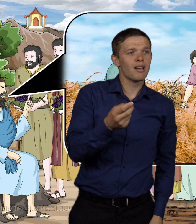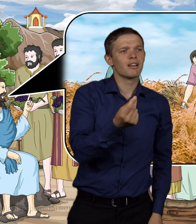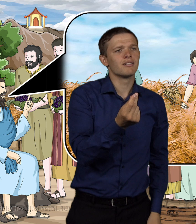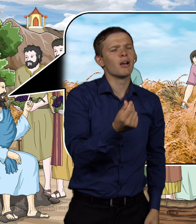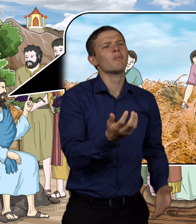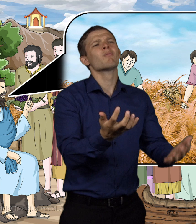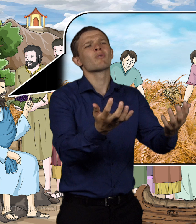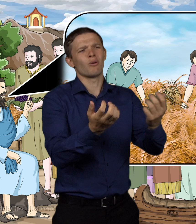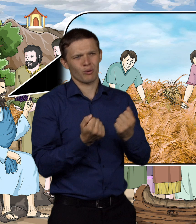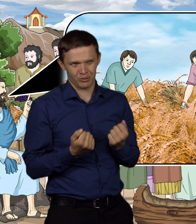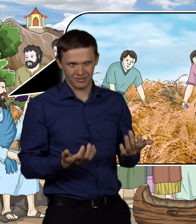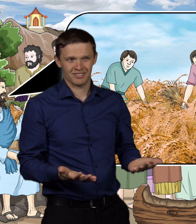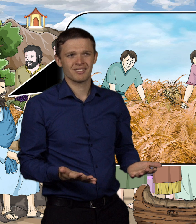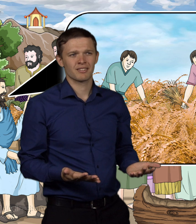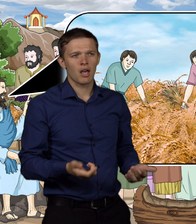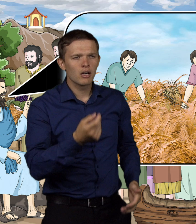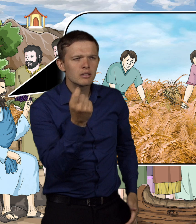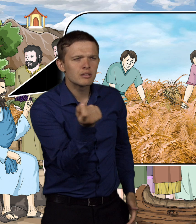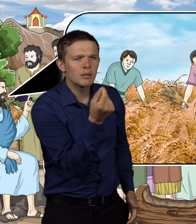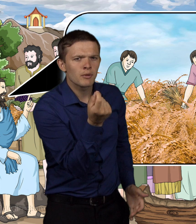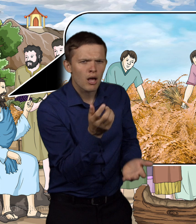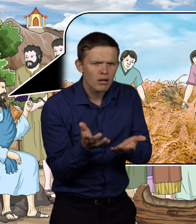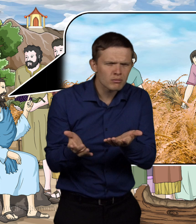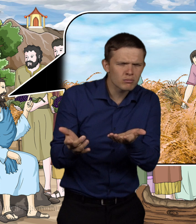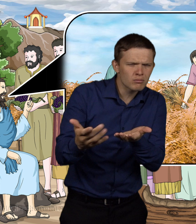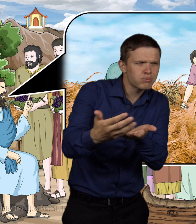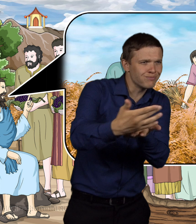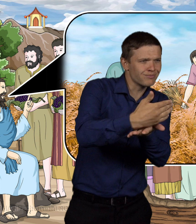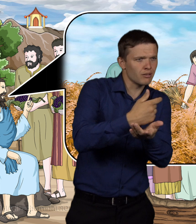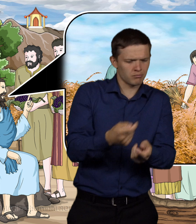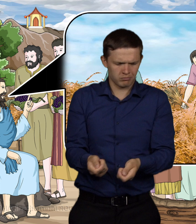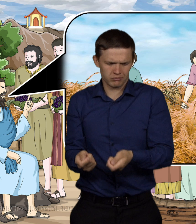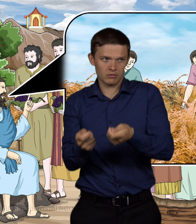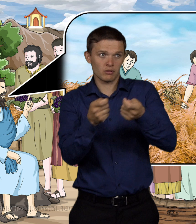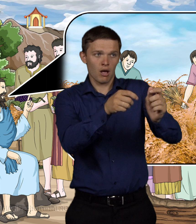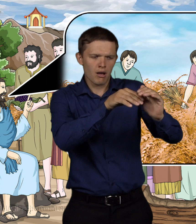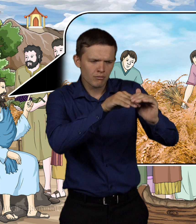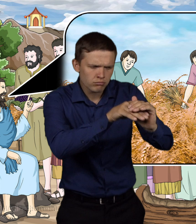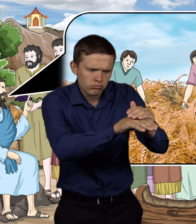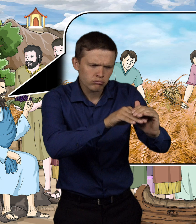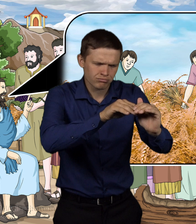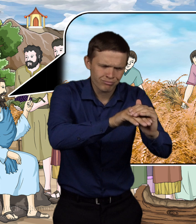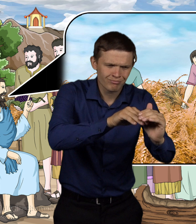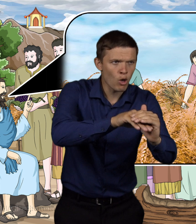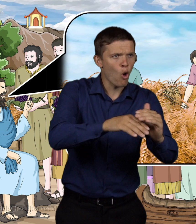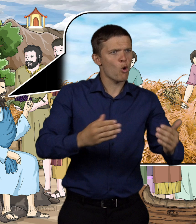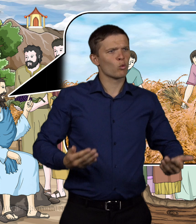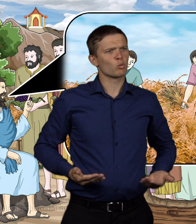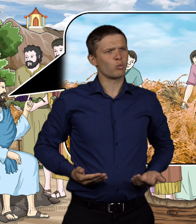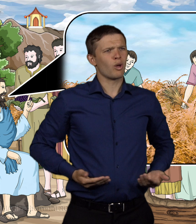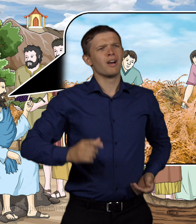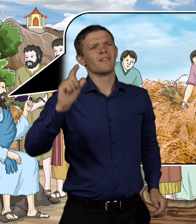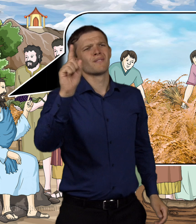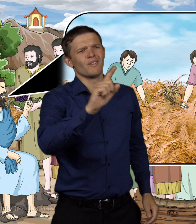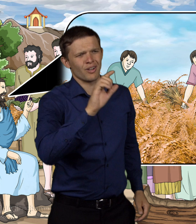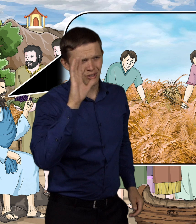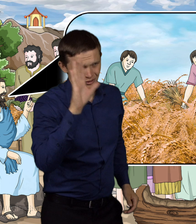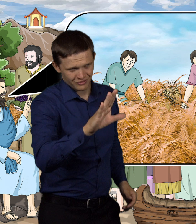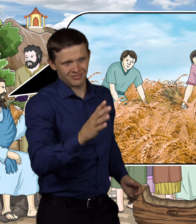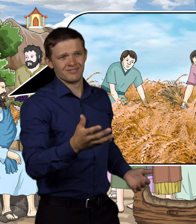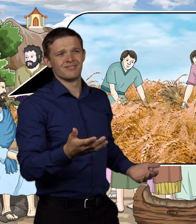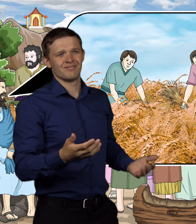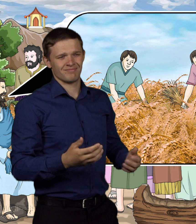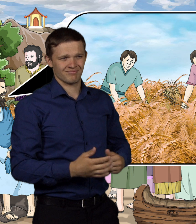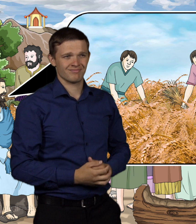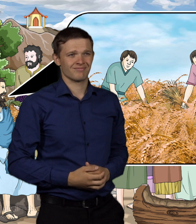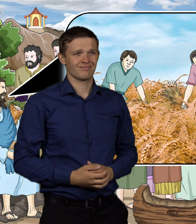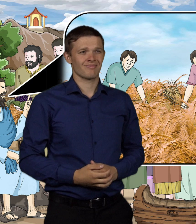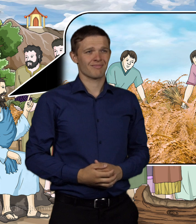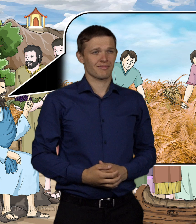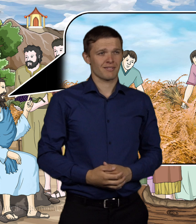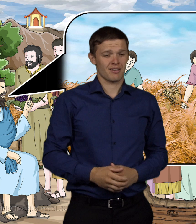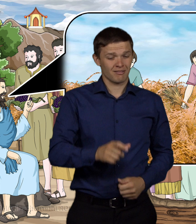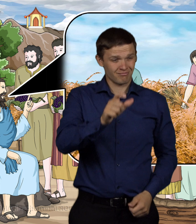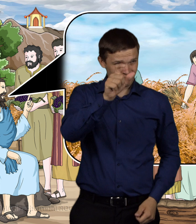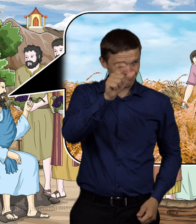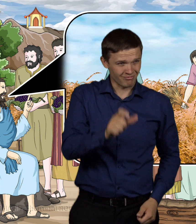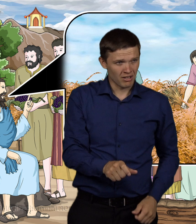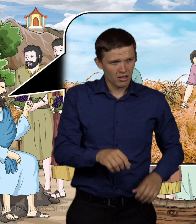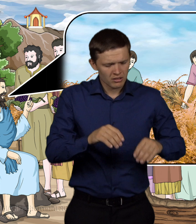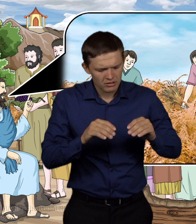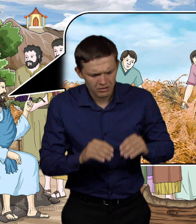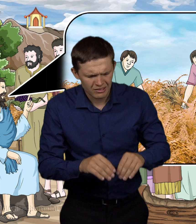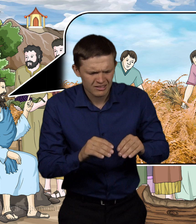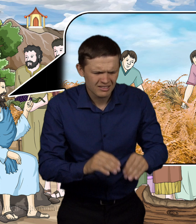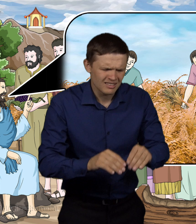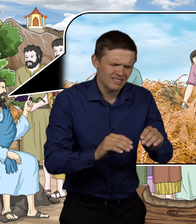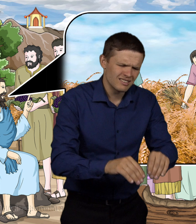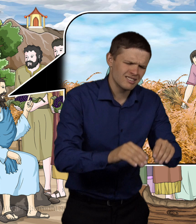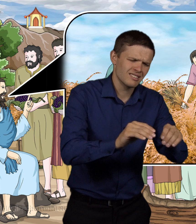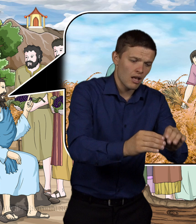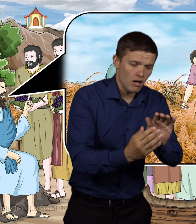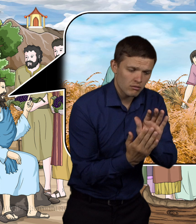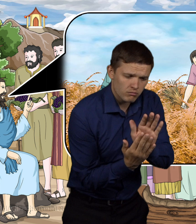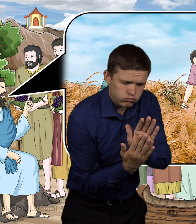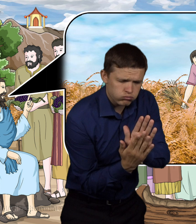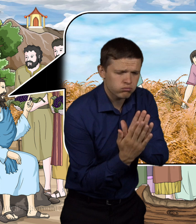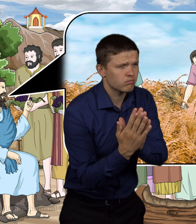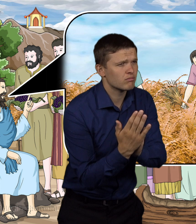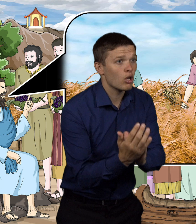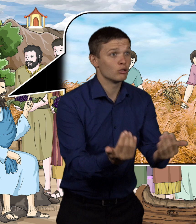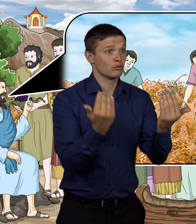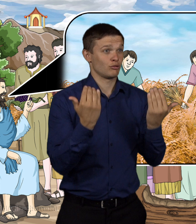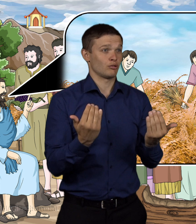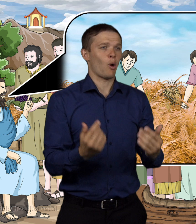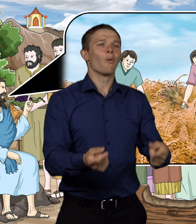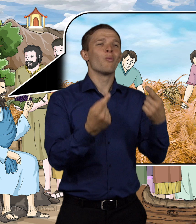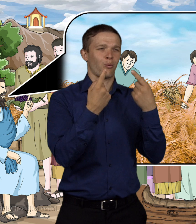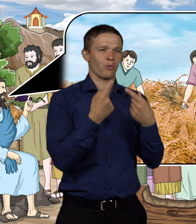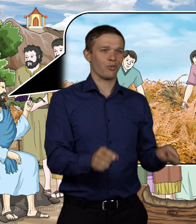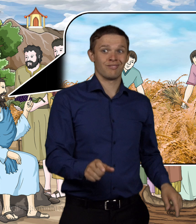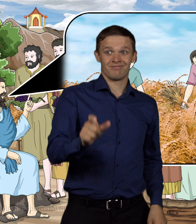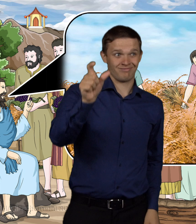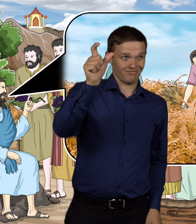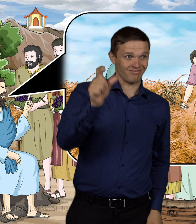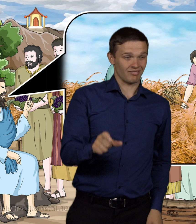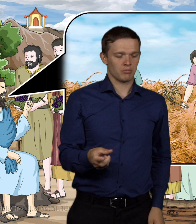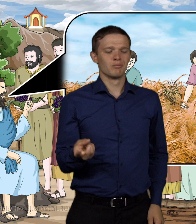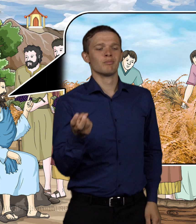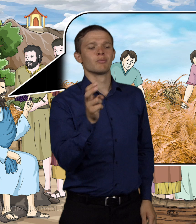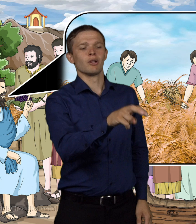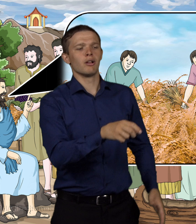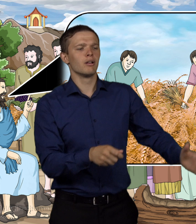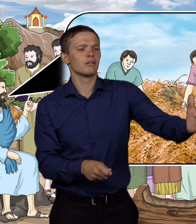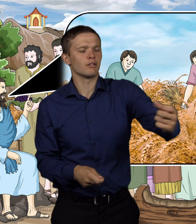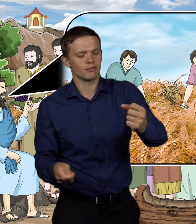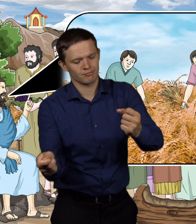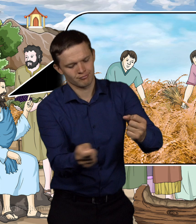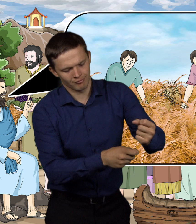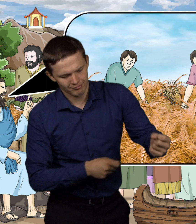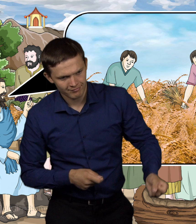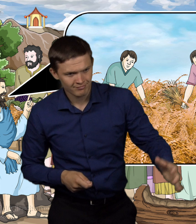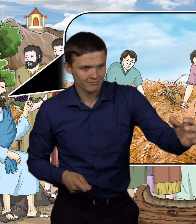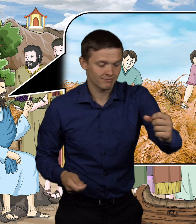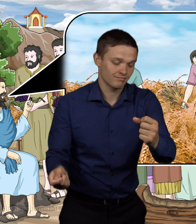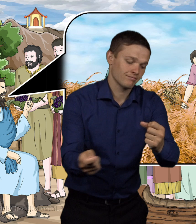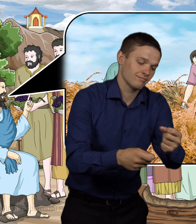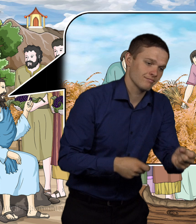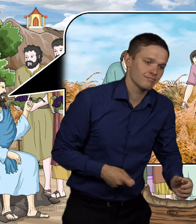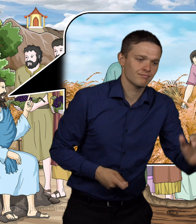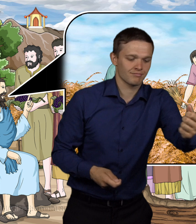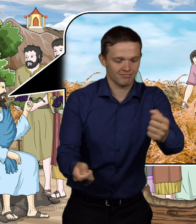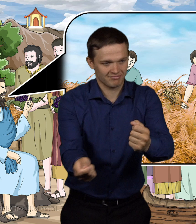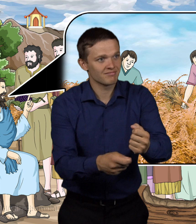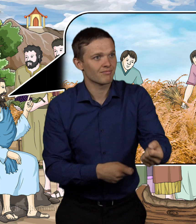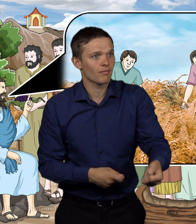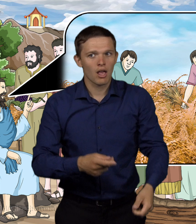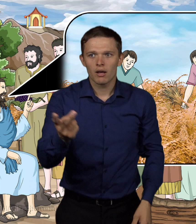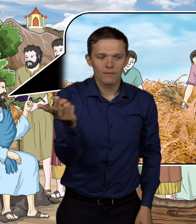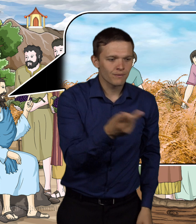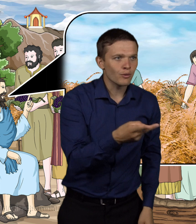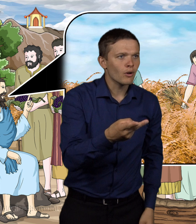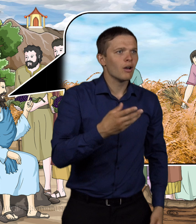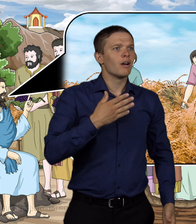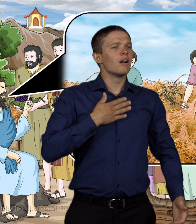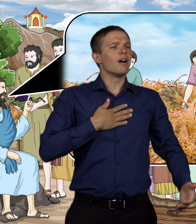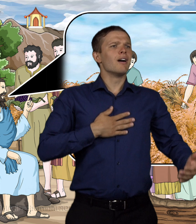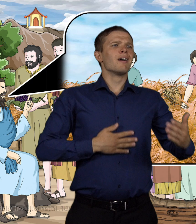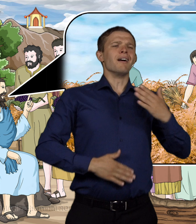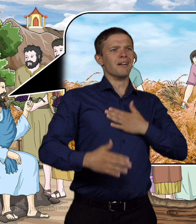For in this case the saying ‘One sows and another reaps’ is true.